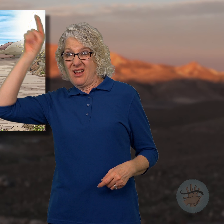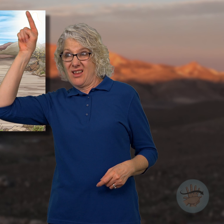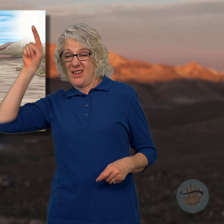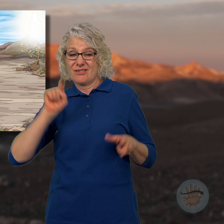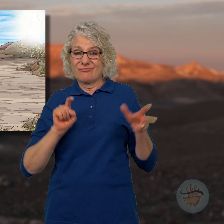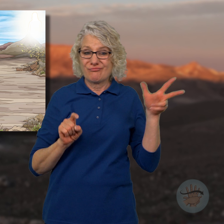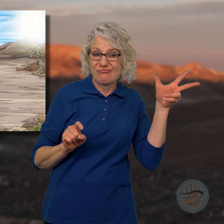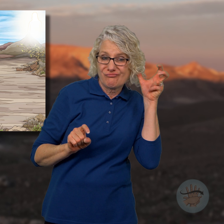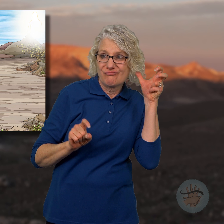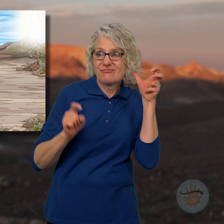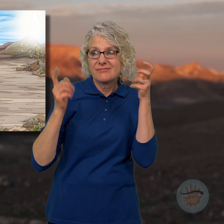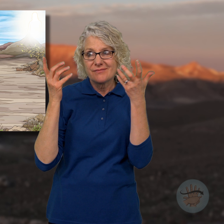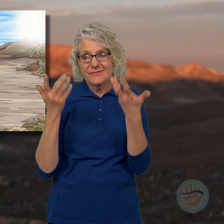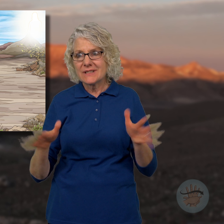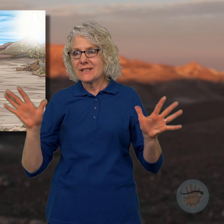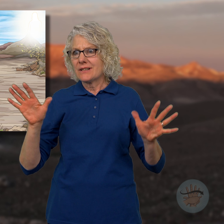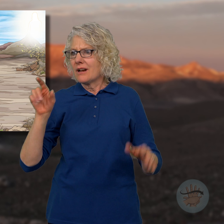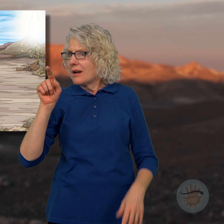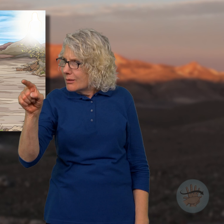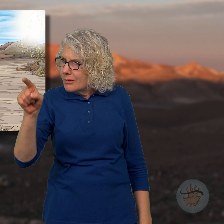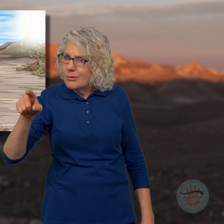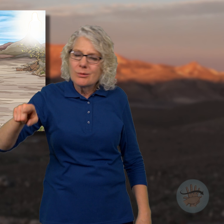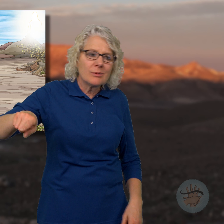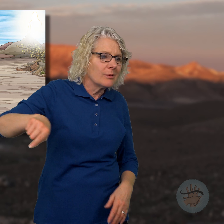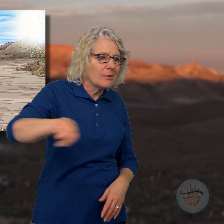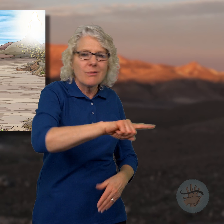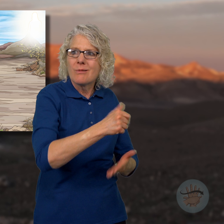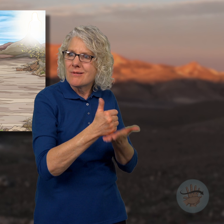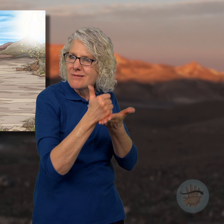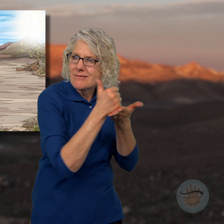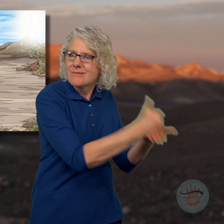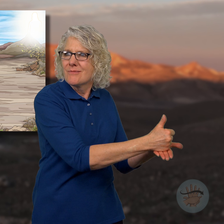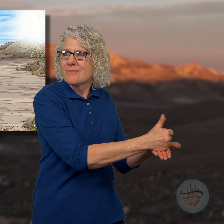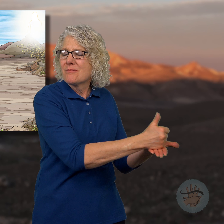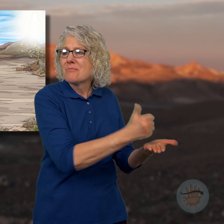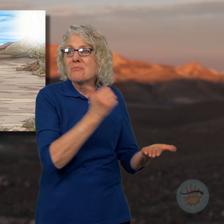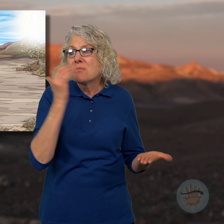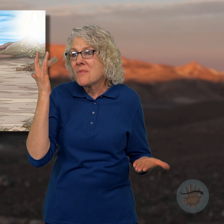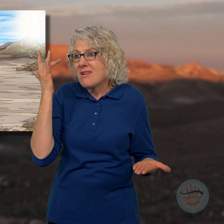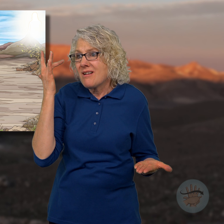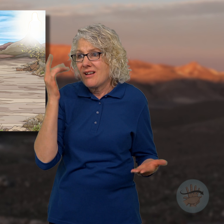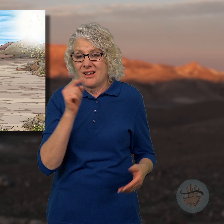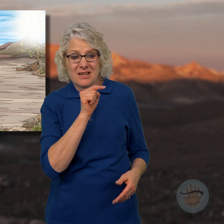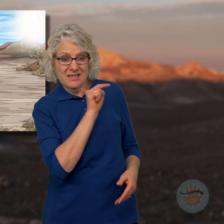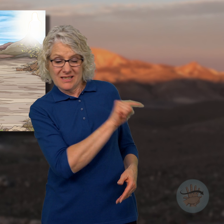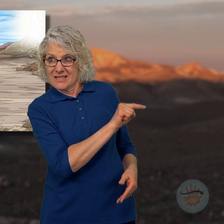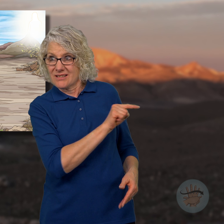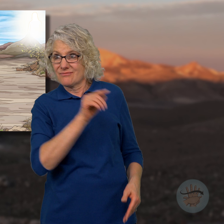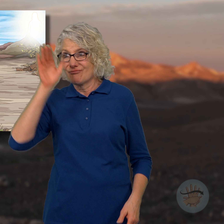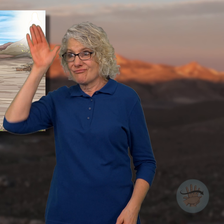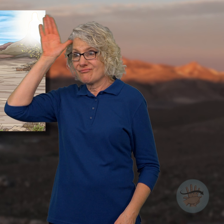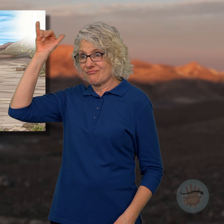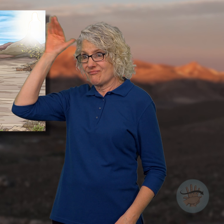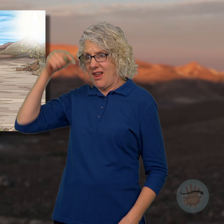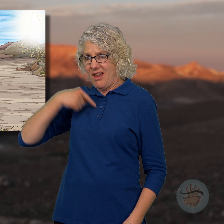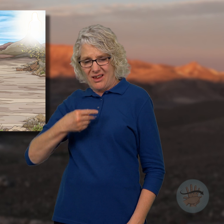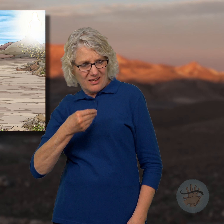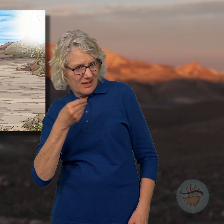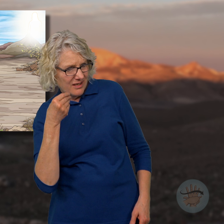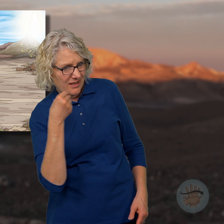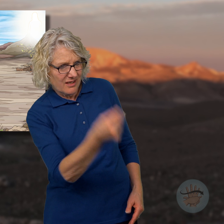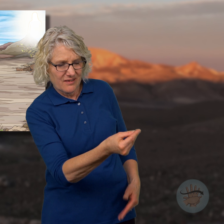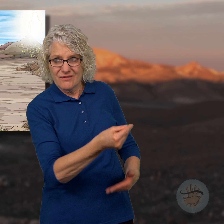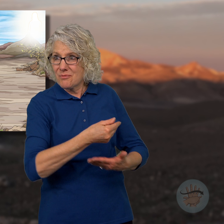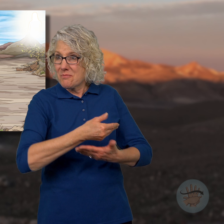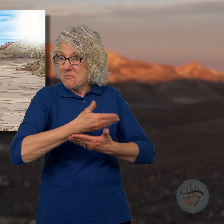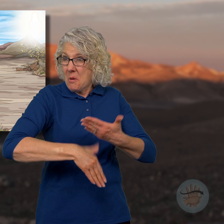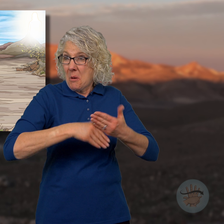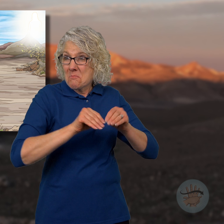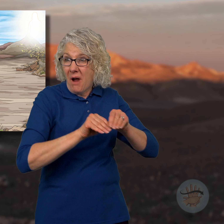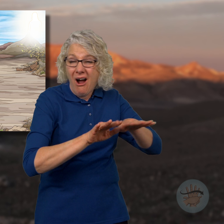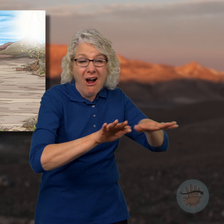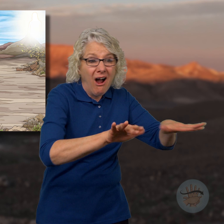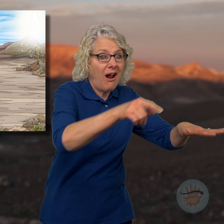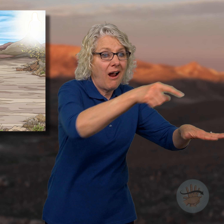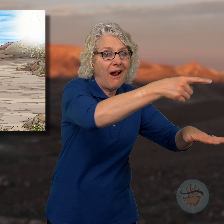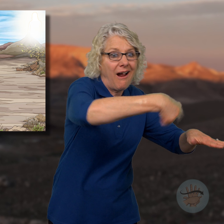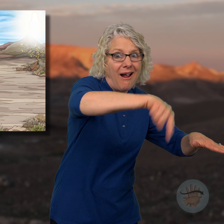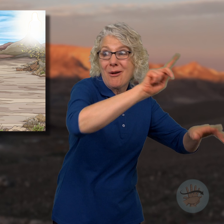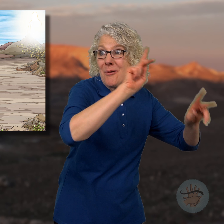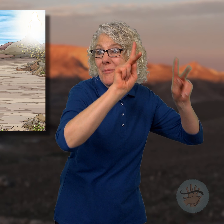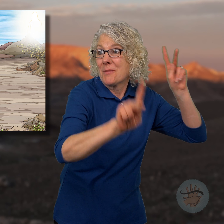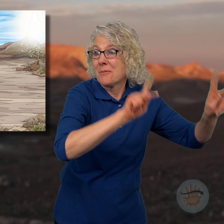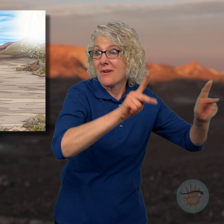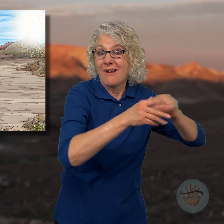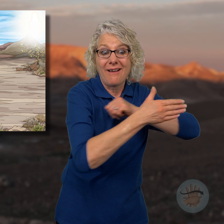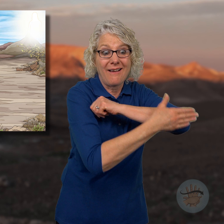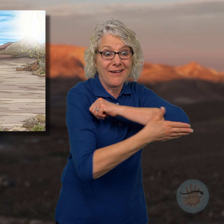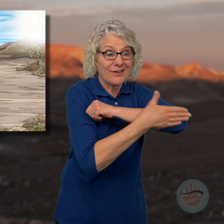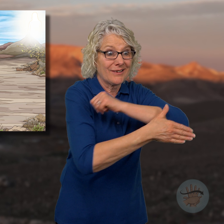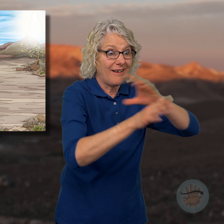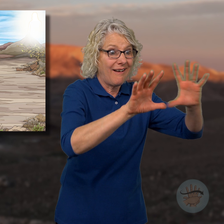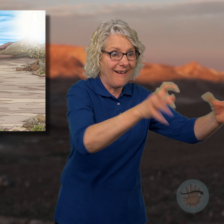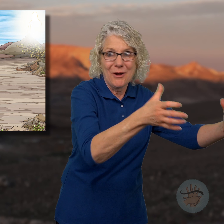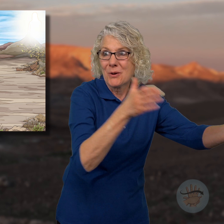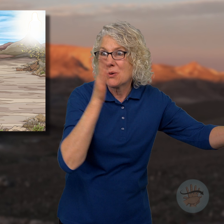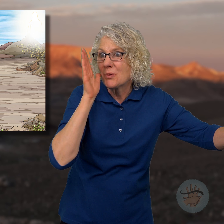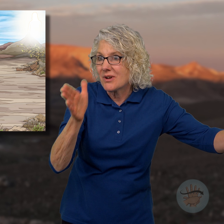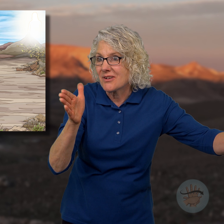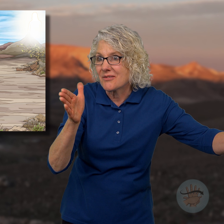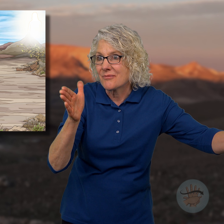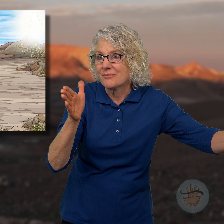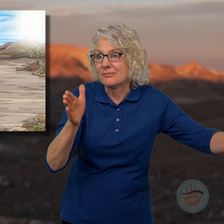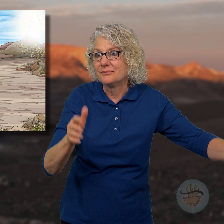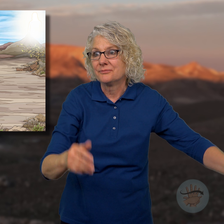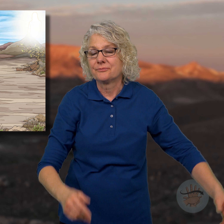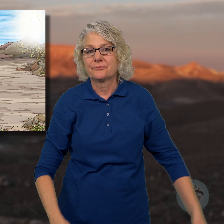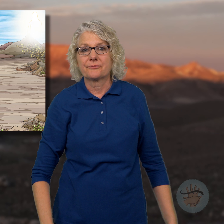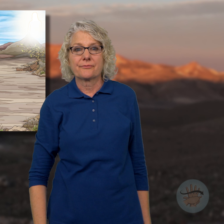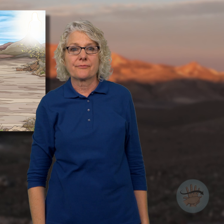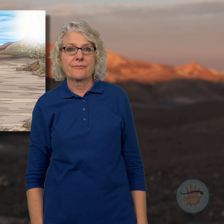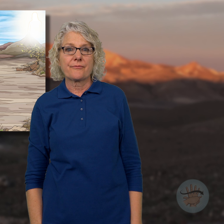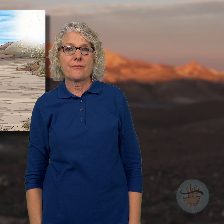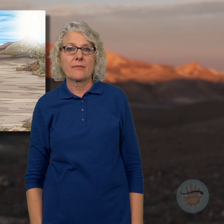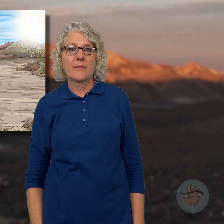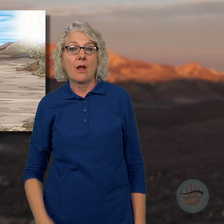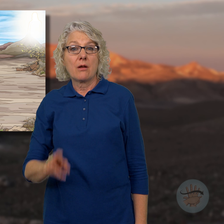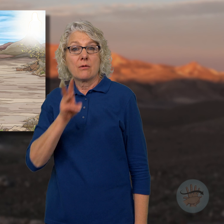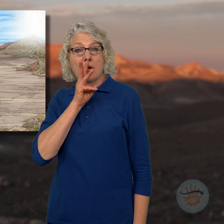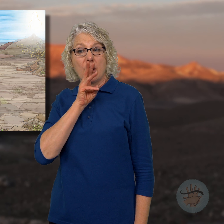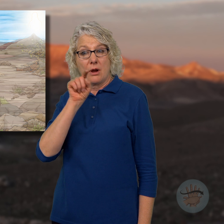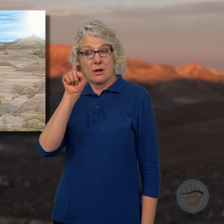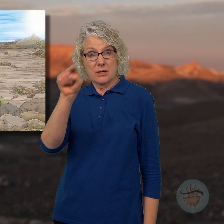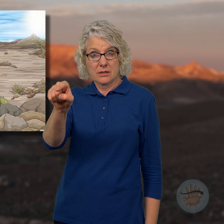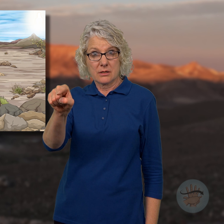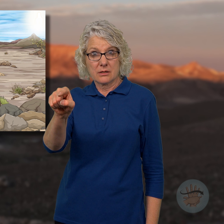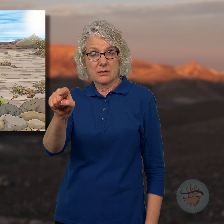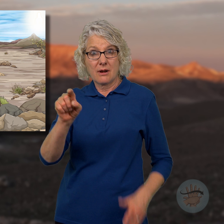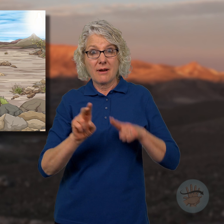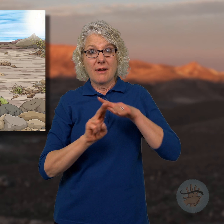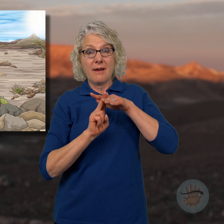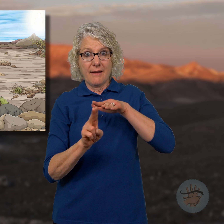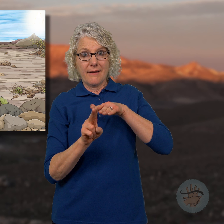Get up, lift up the boy, and take him by the hand, for I will make him into a great nation.”